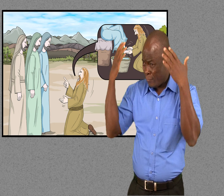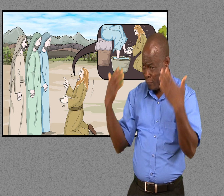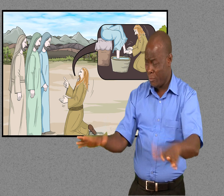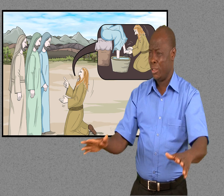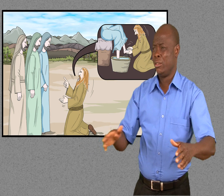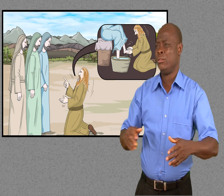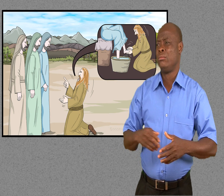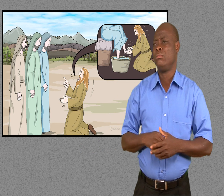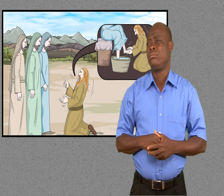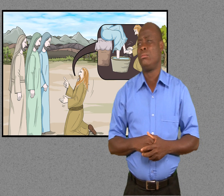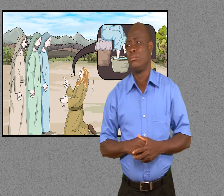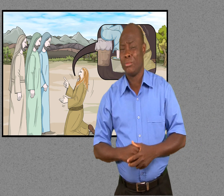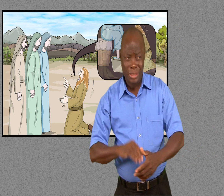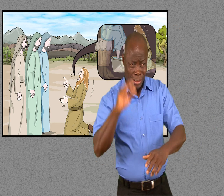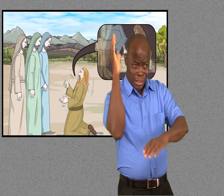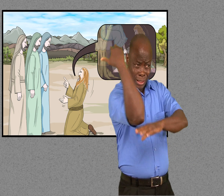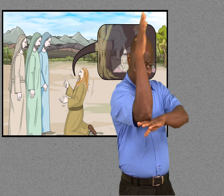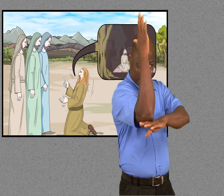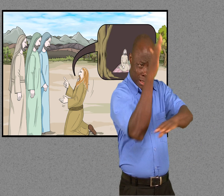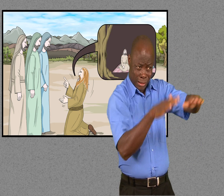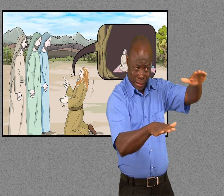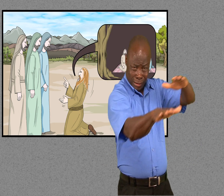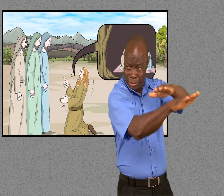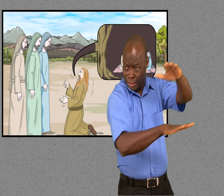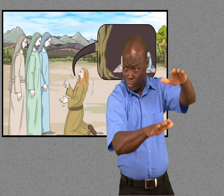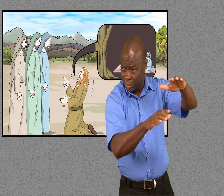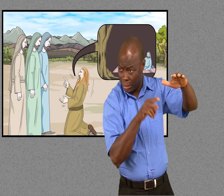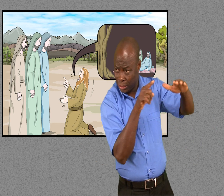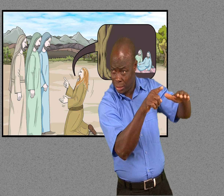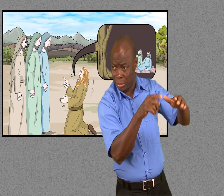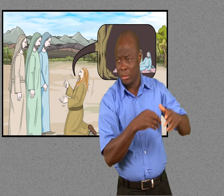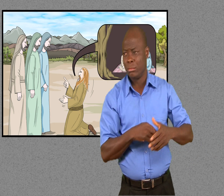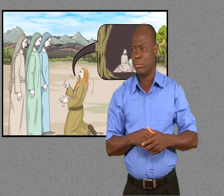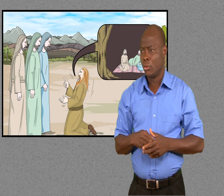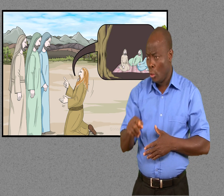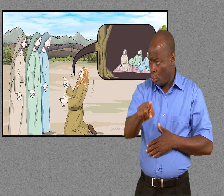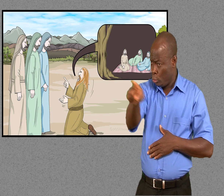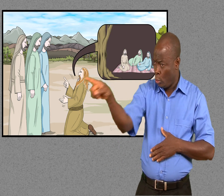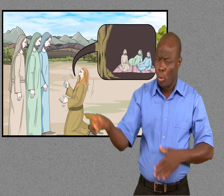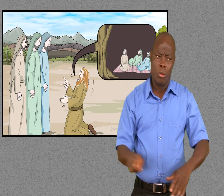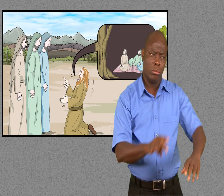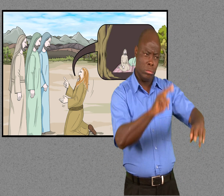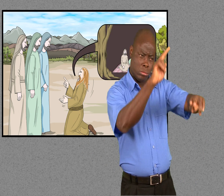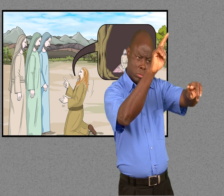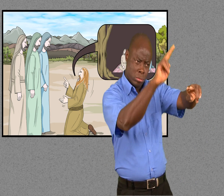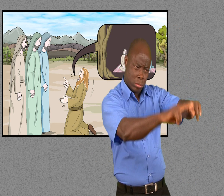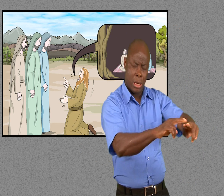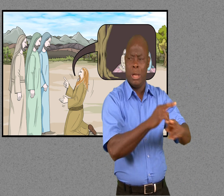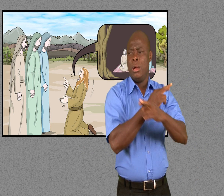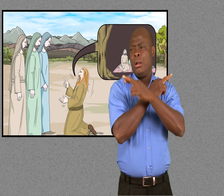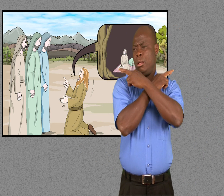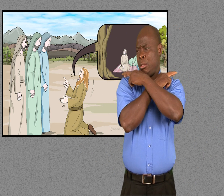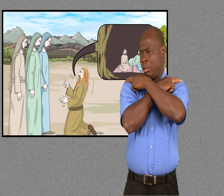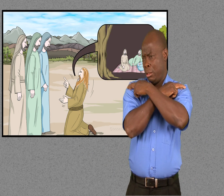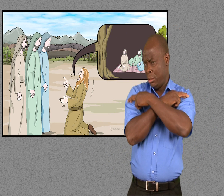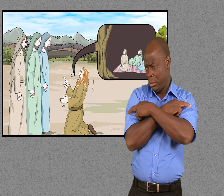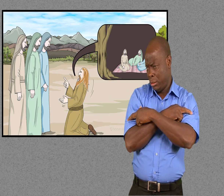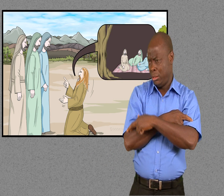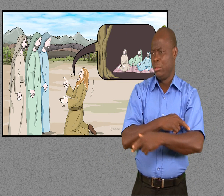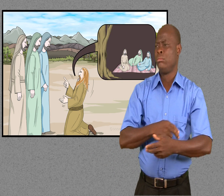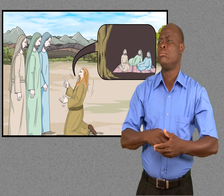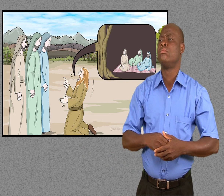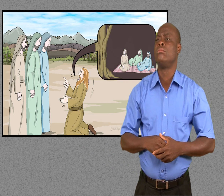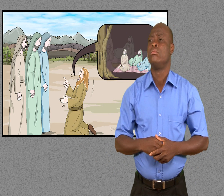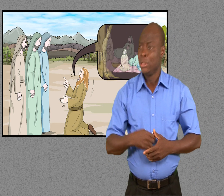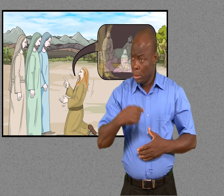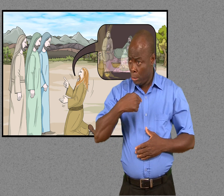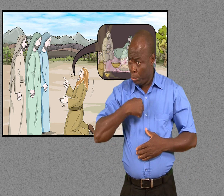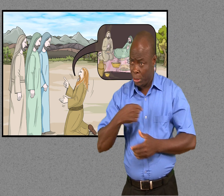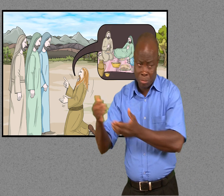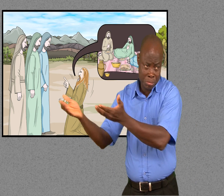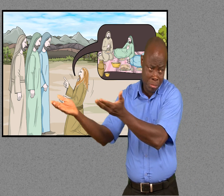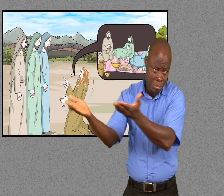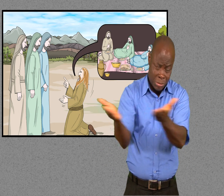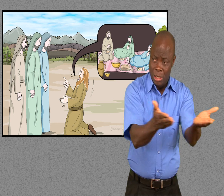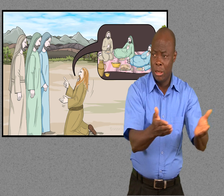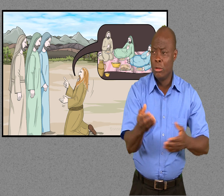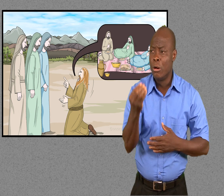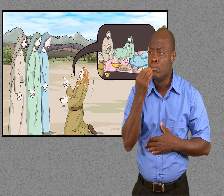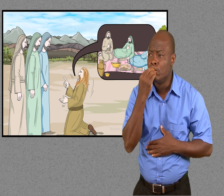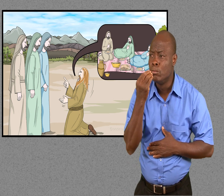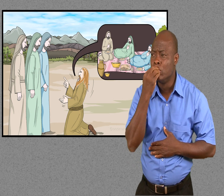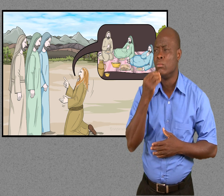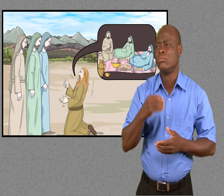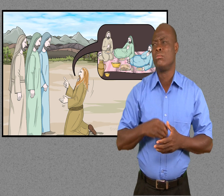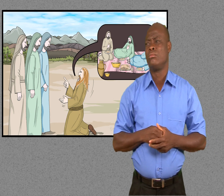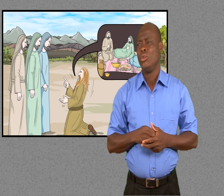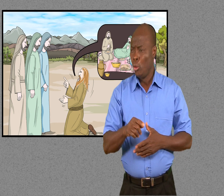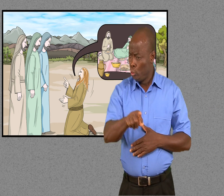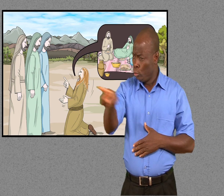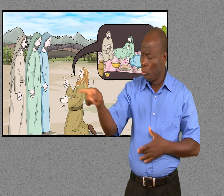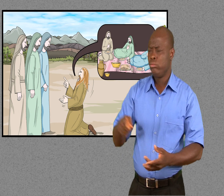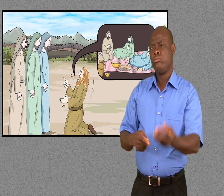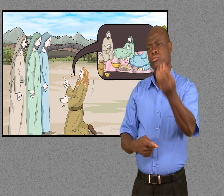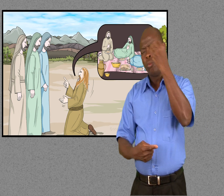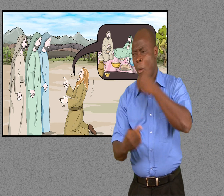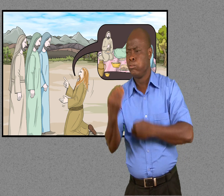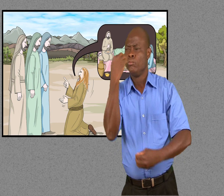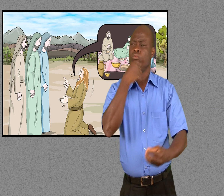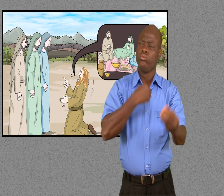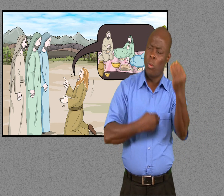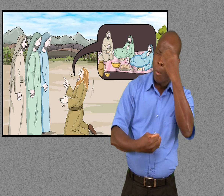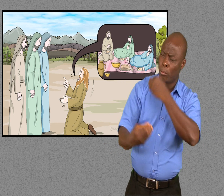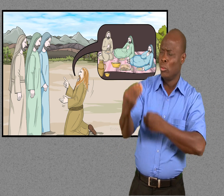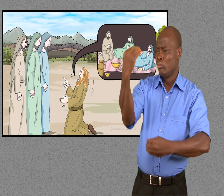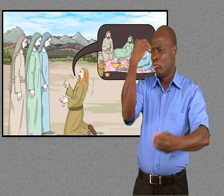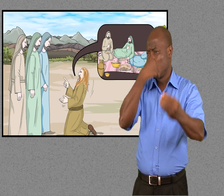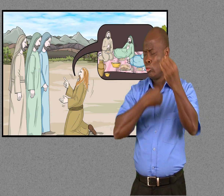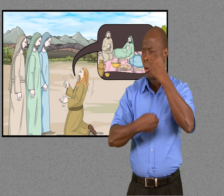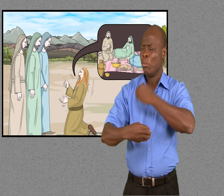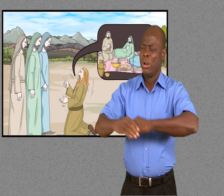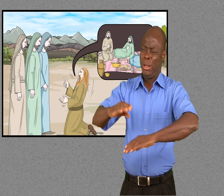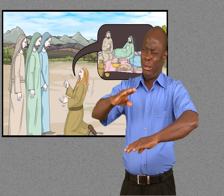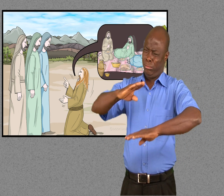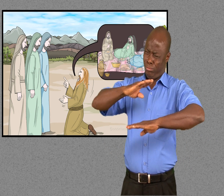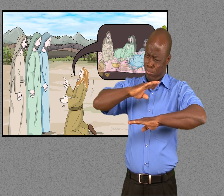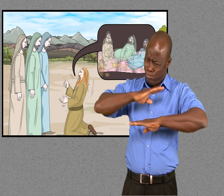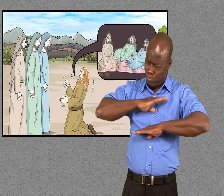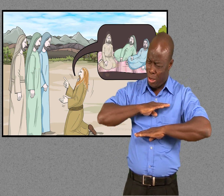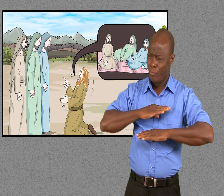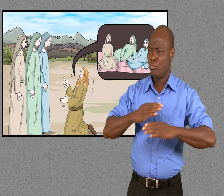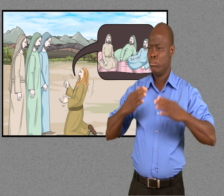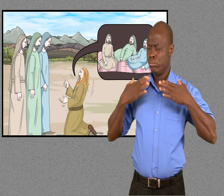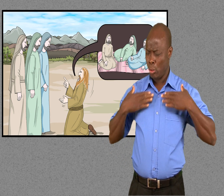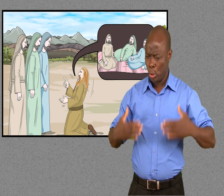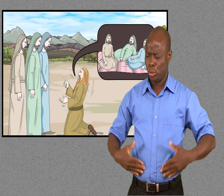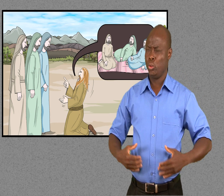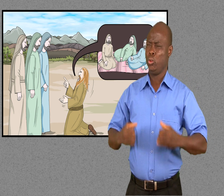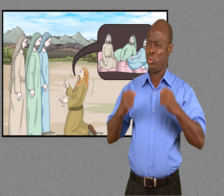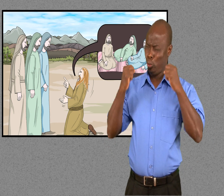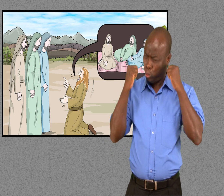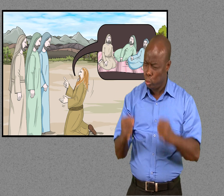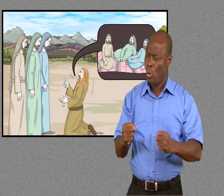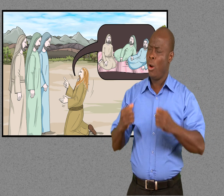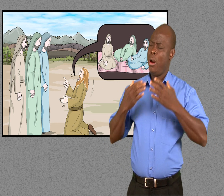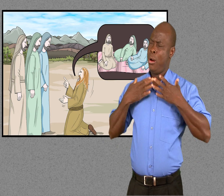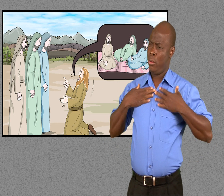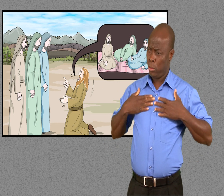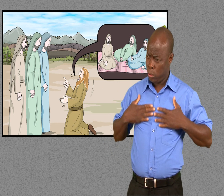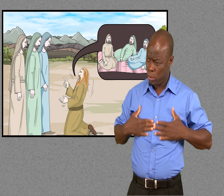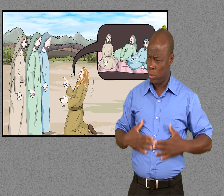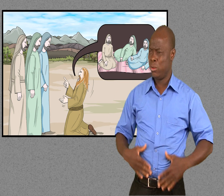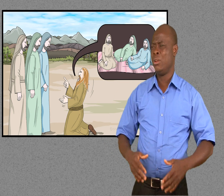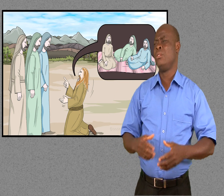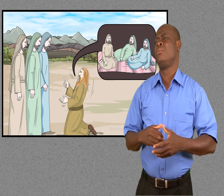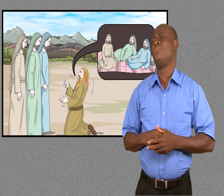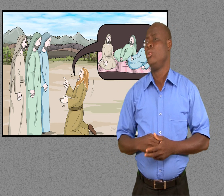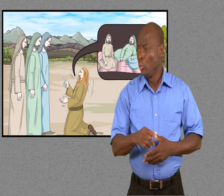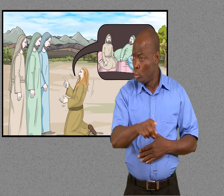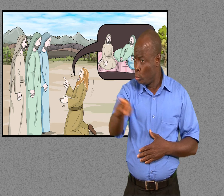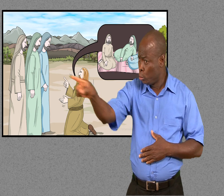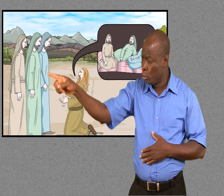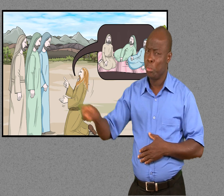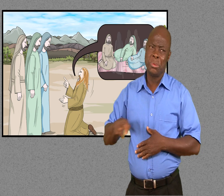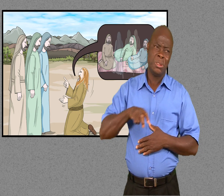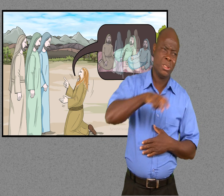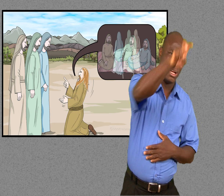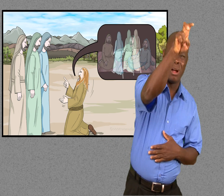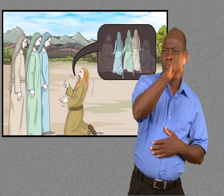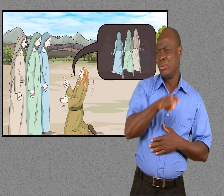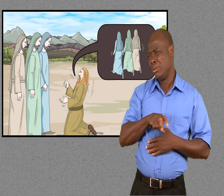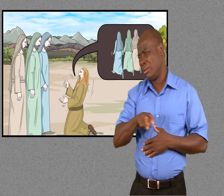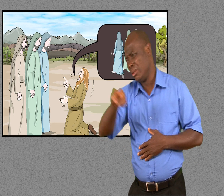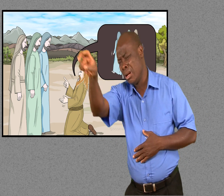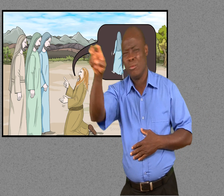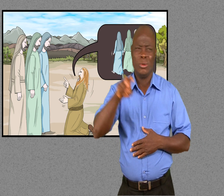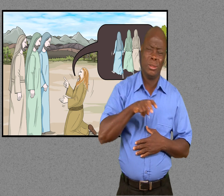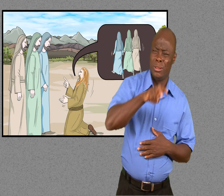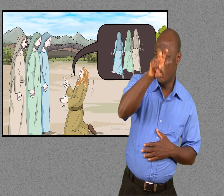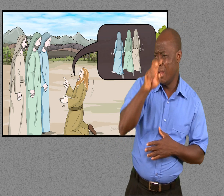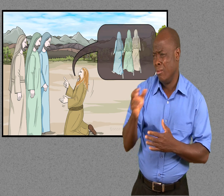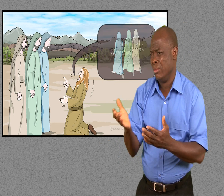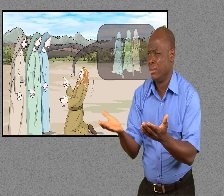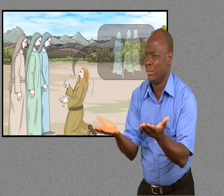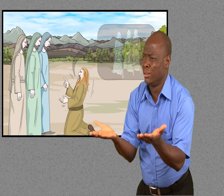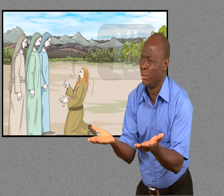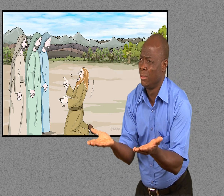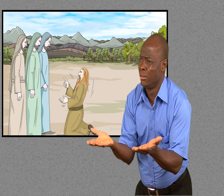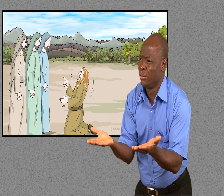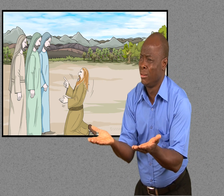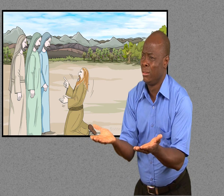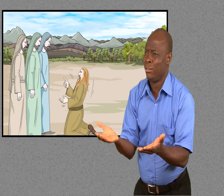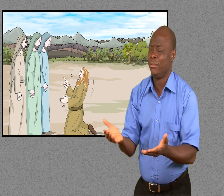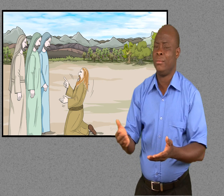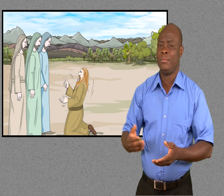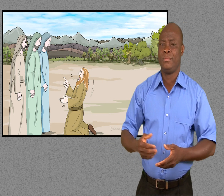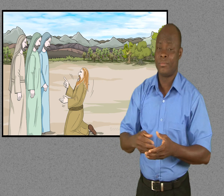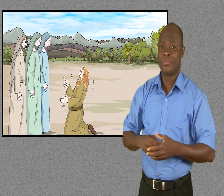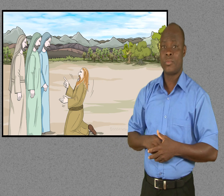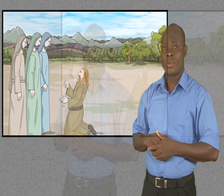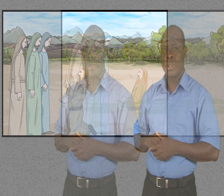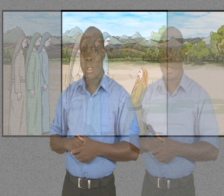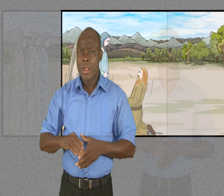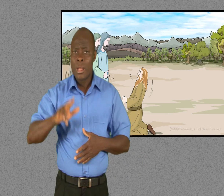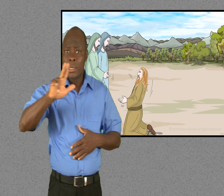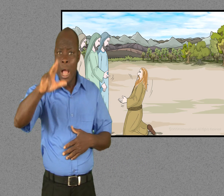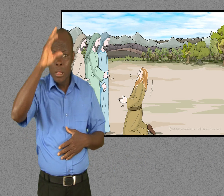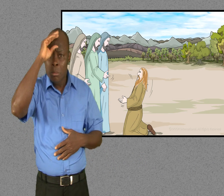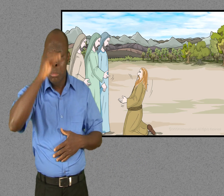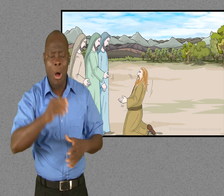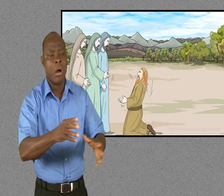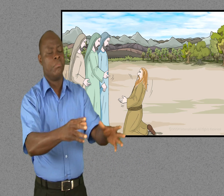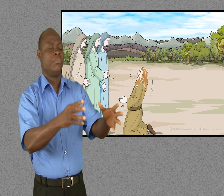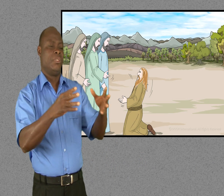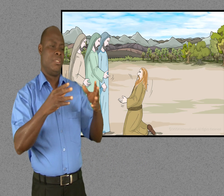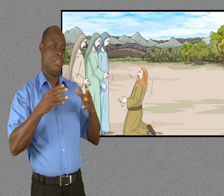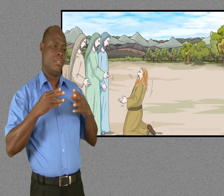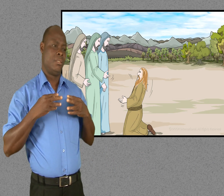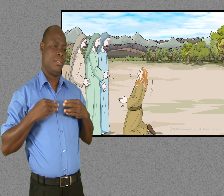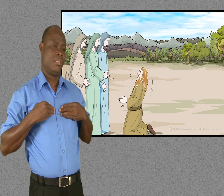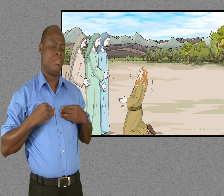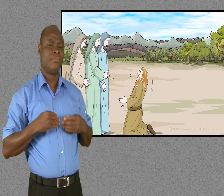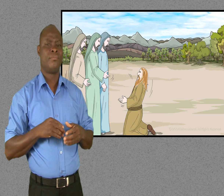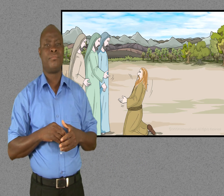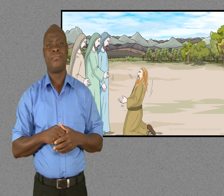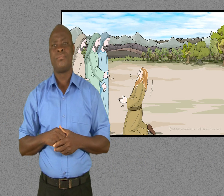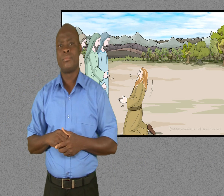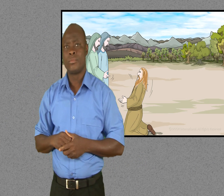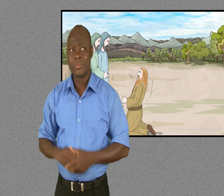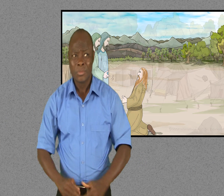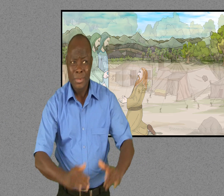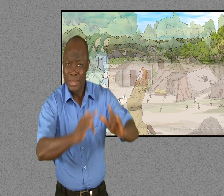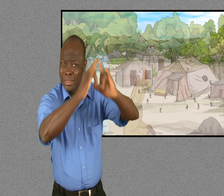And I will bring a bit of bread so that you may refresh yourselves. This is why you have passed your servant’s way. After that, you may continue on your way.”